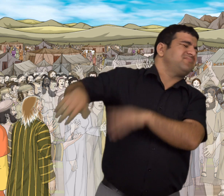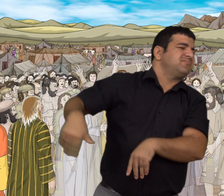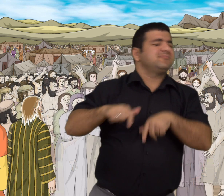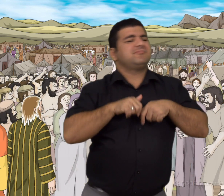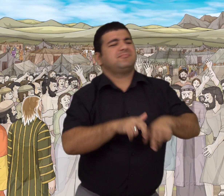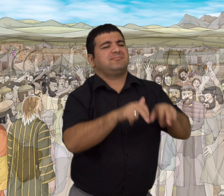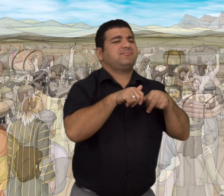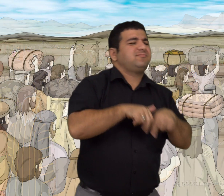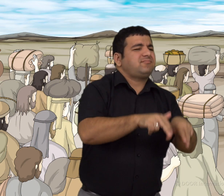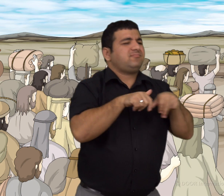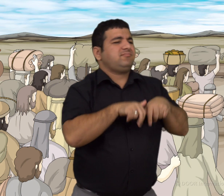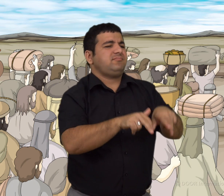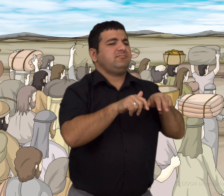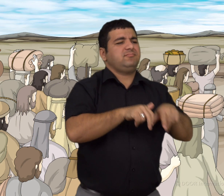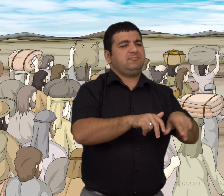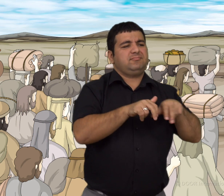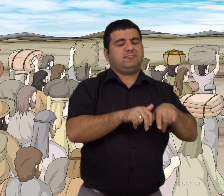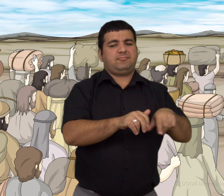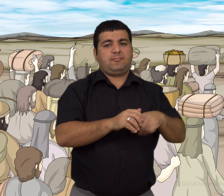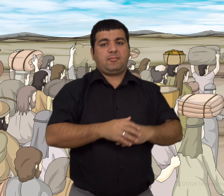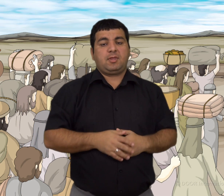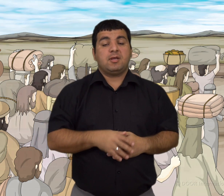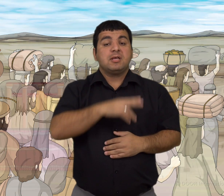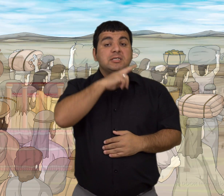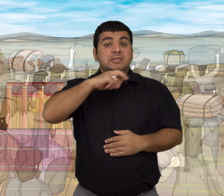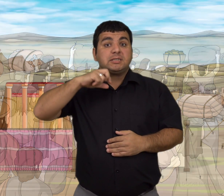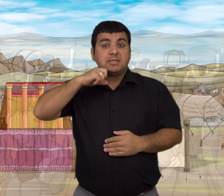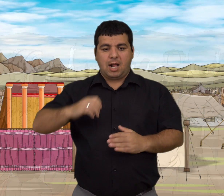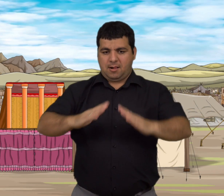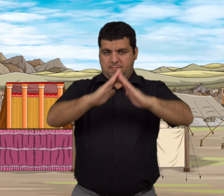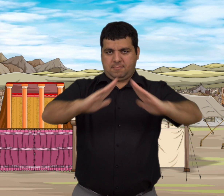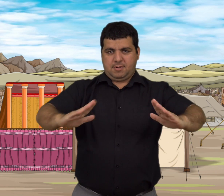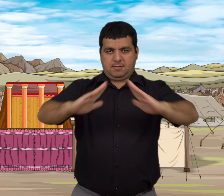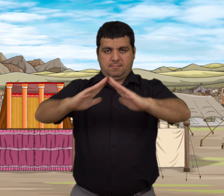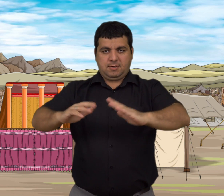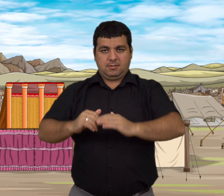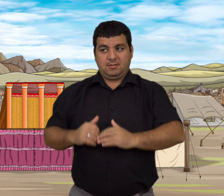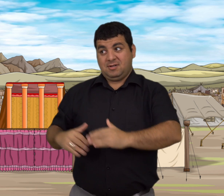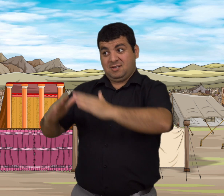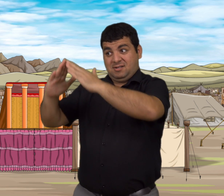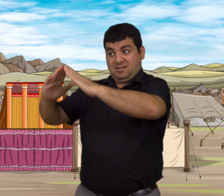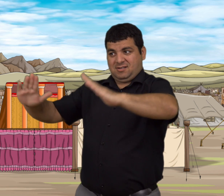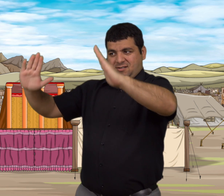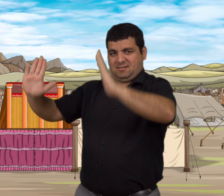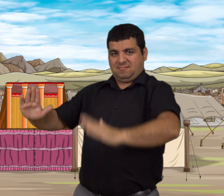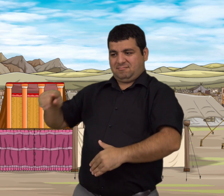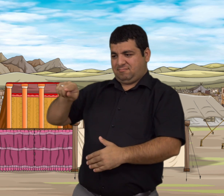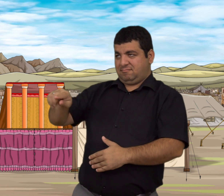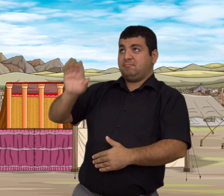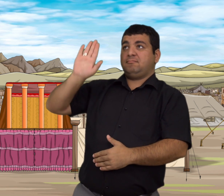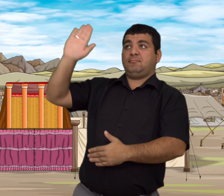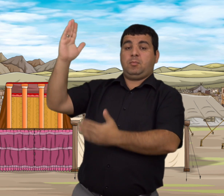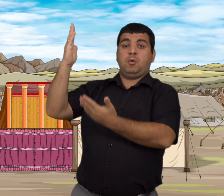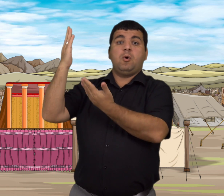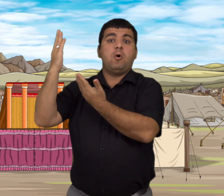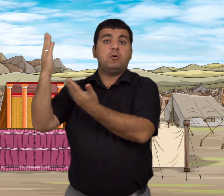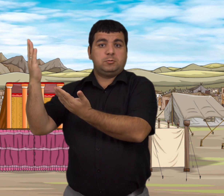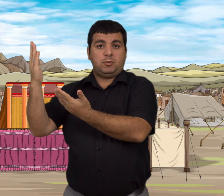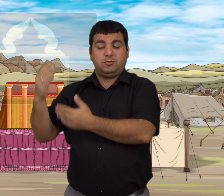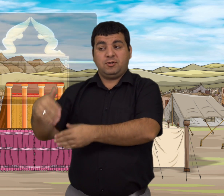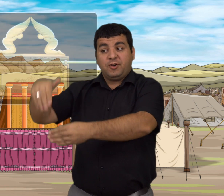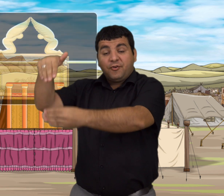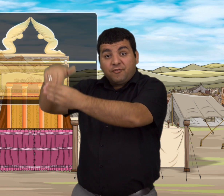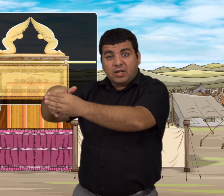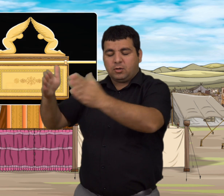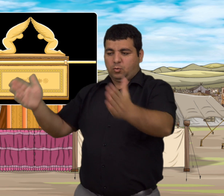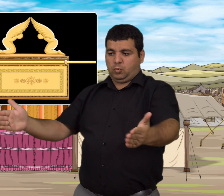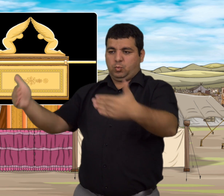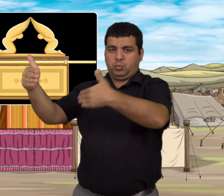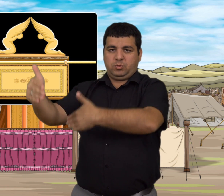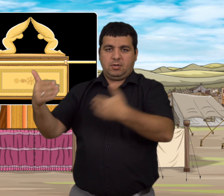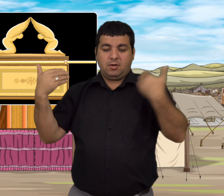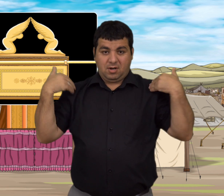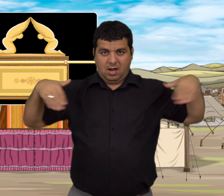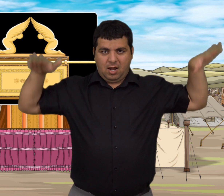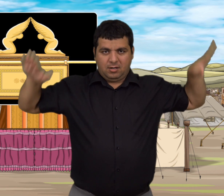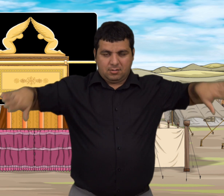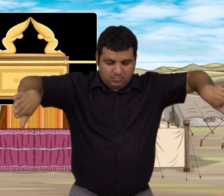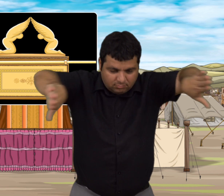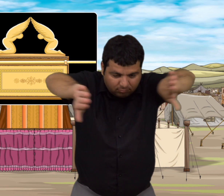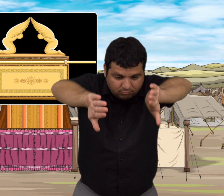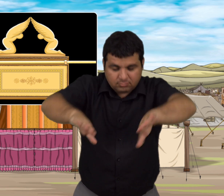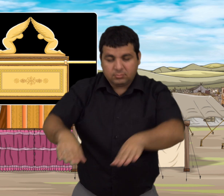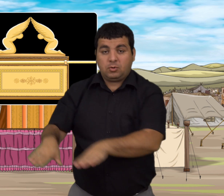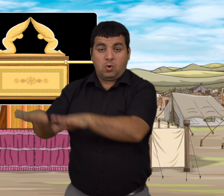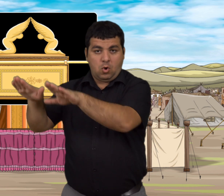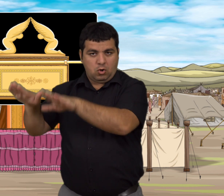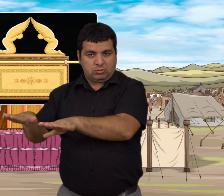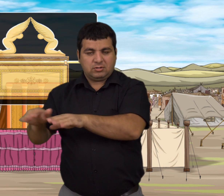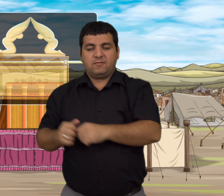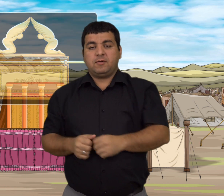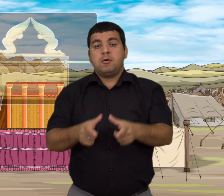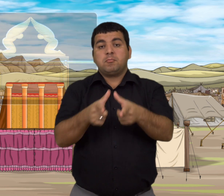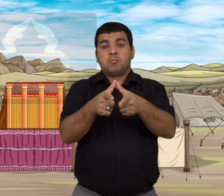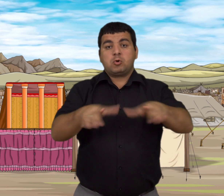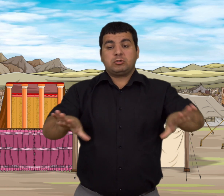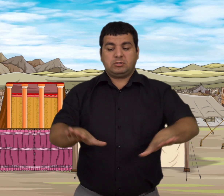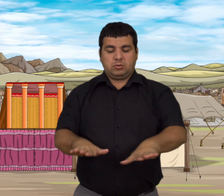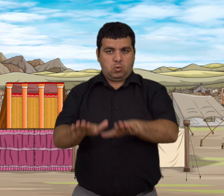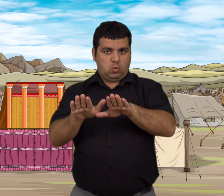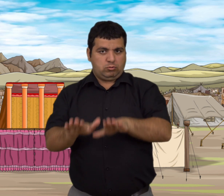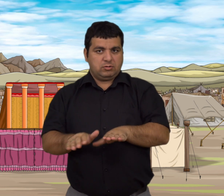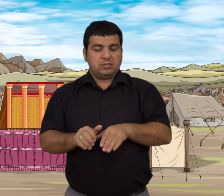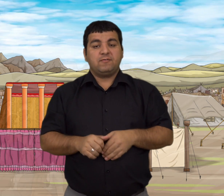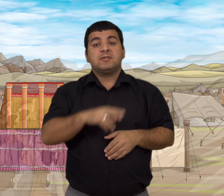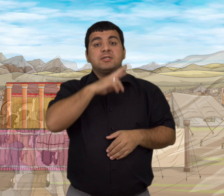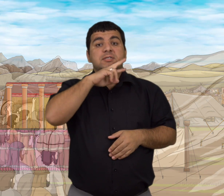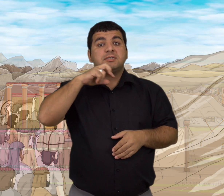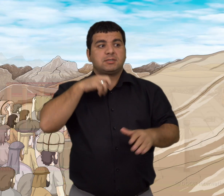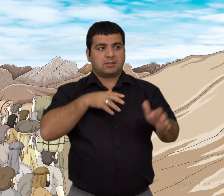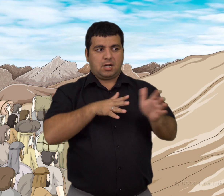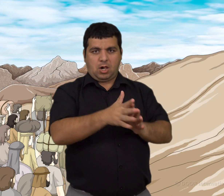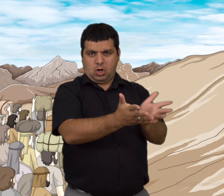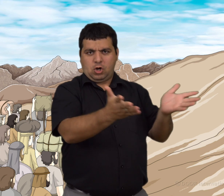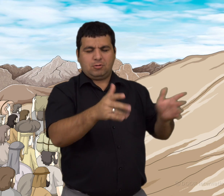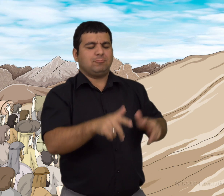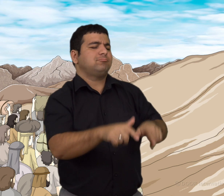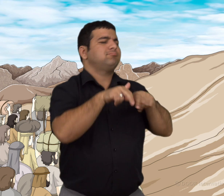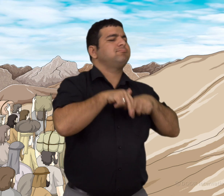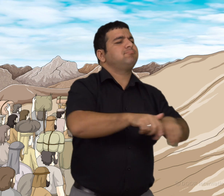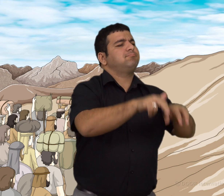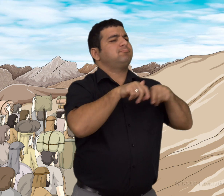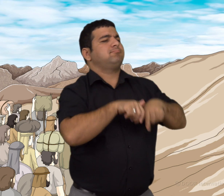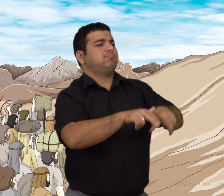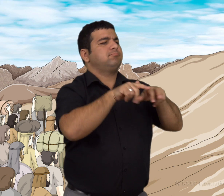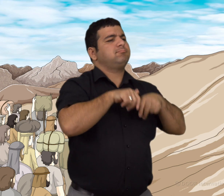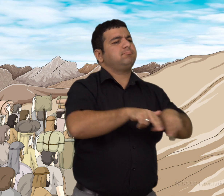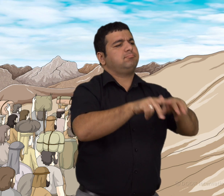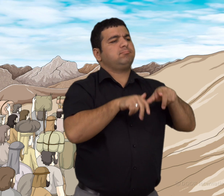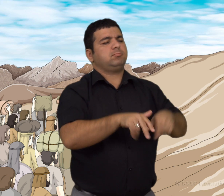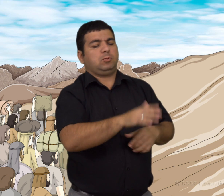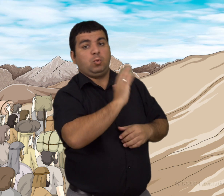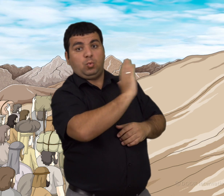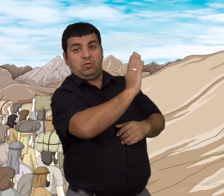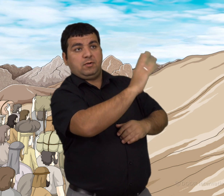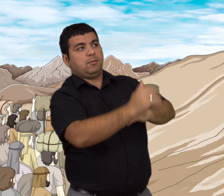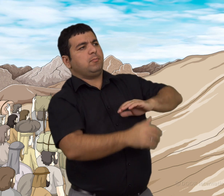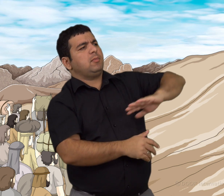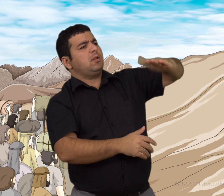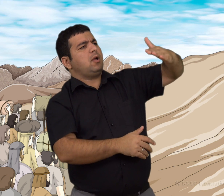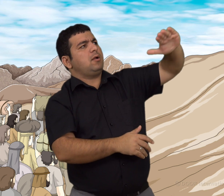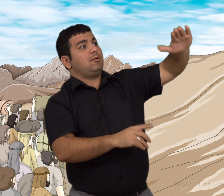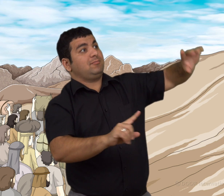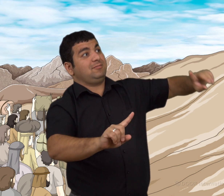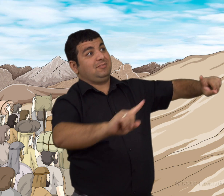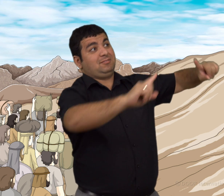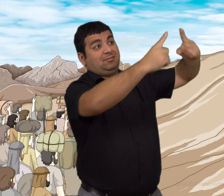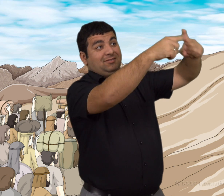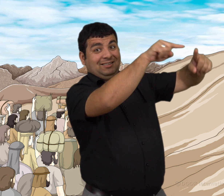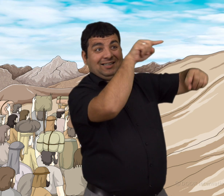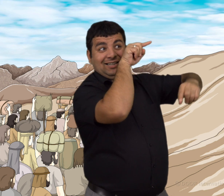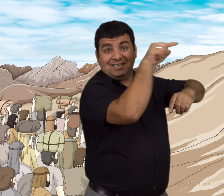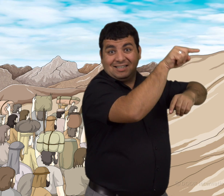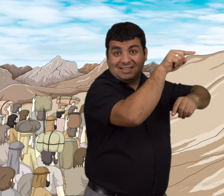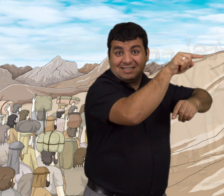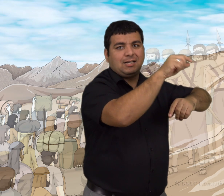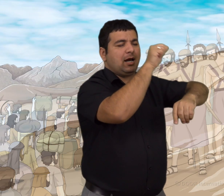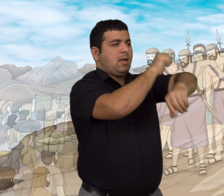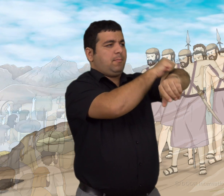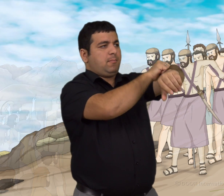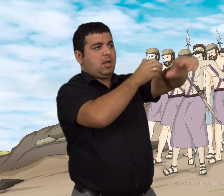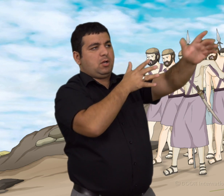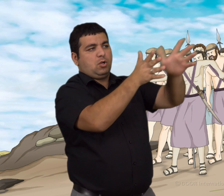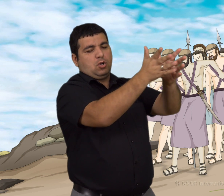But they dared to go up to the ridge of the hill country, though neither Moses nor the ark of the covenant of the LORD moved from the camp.